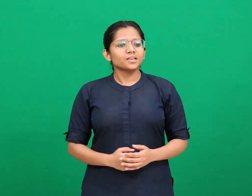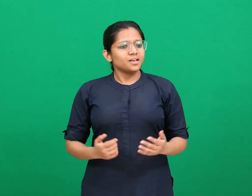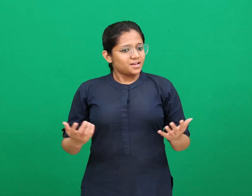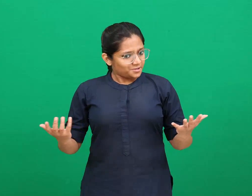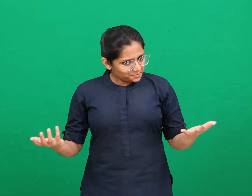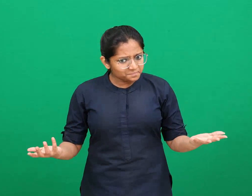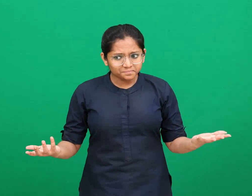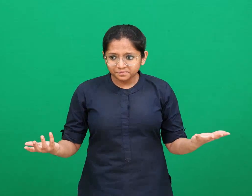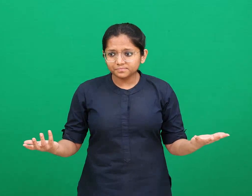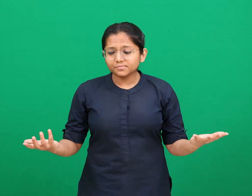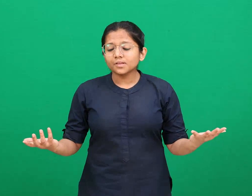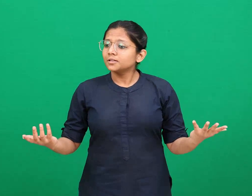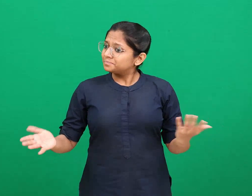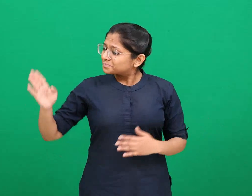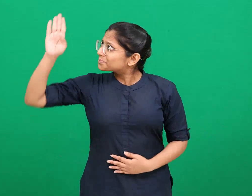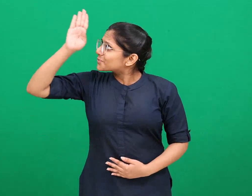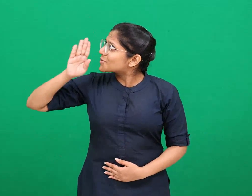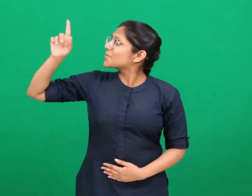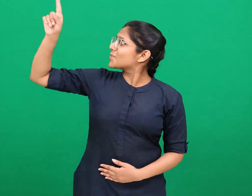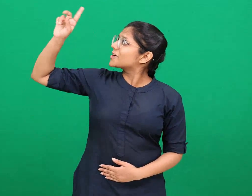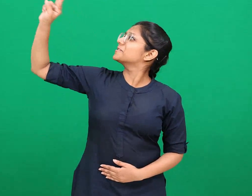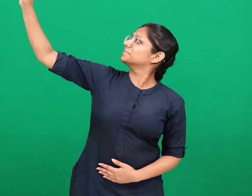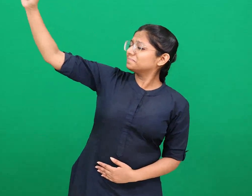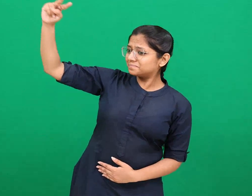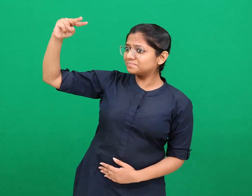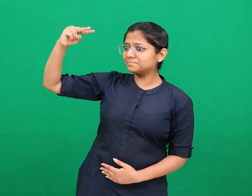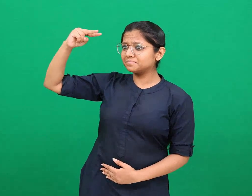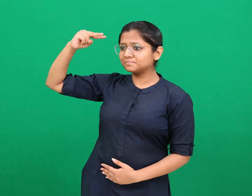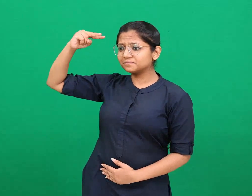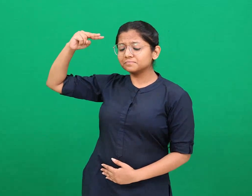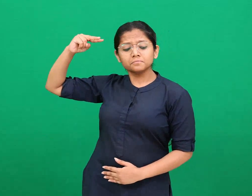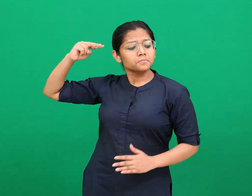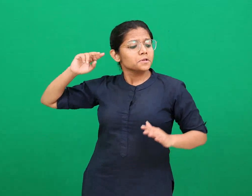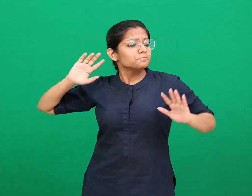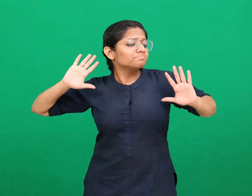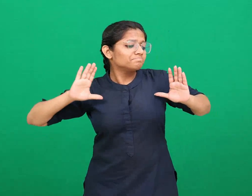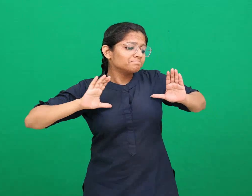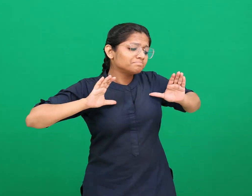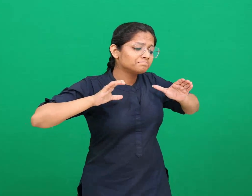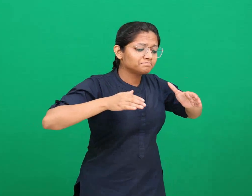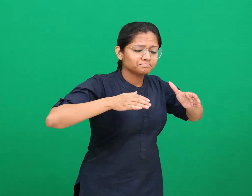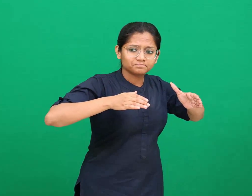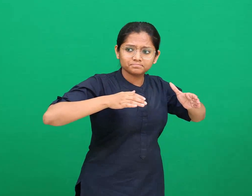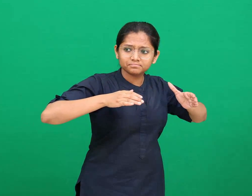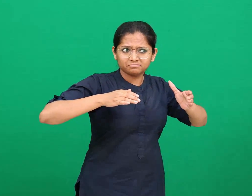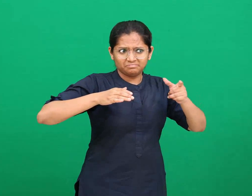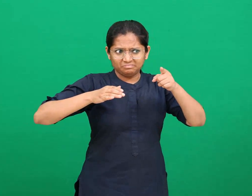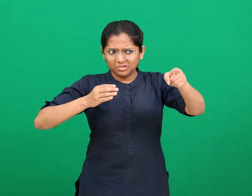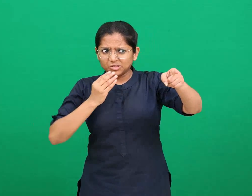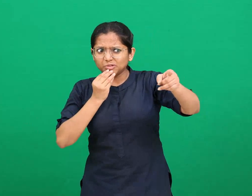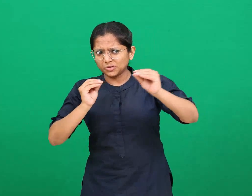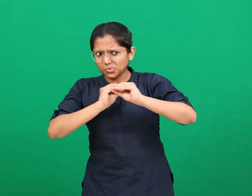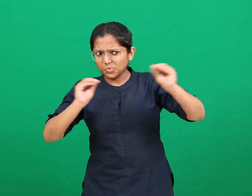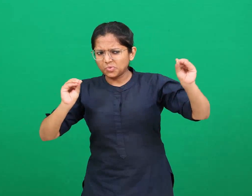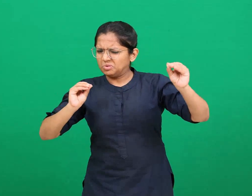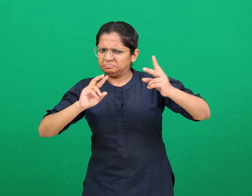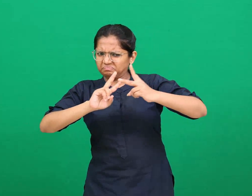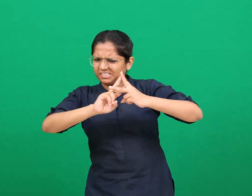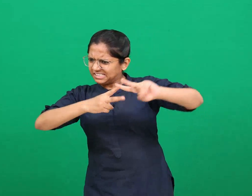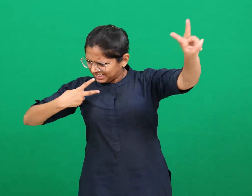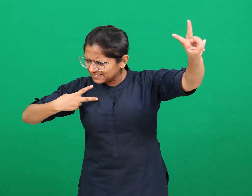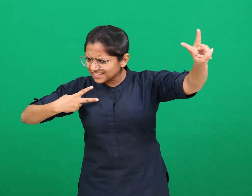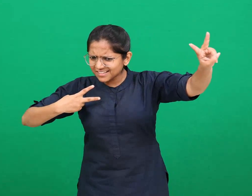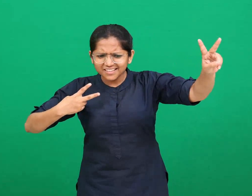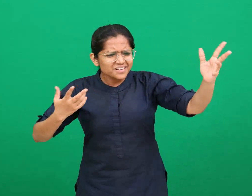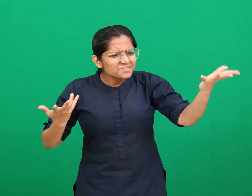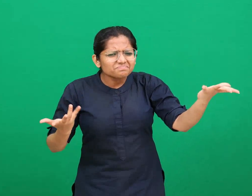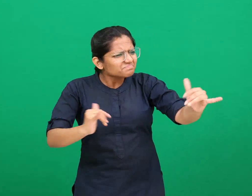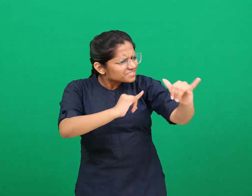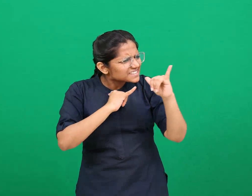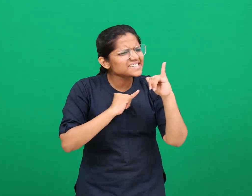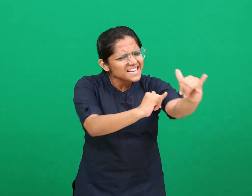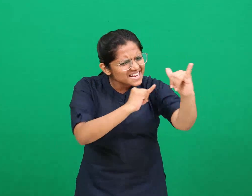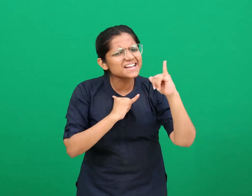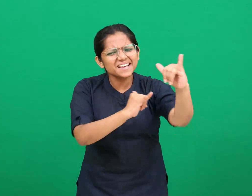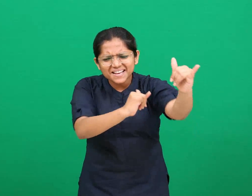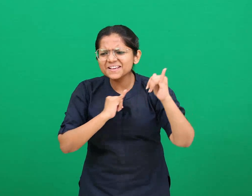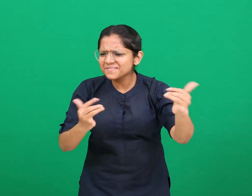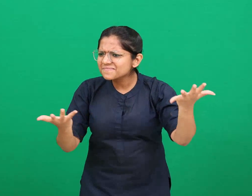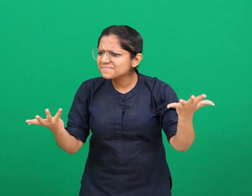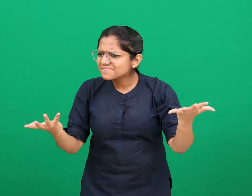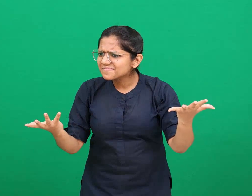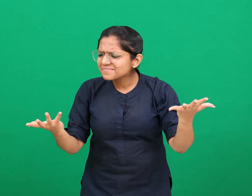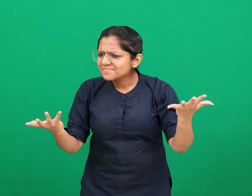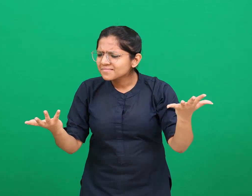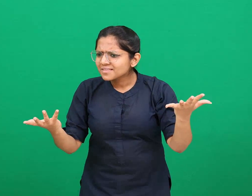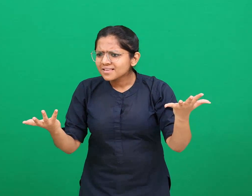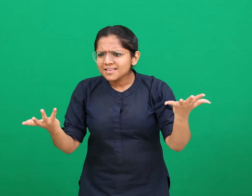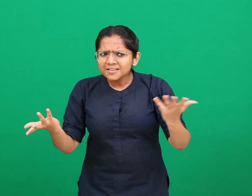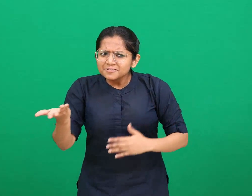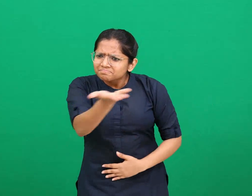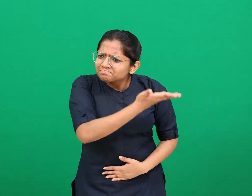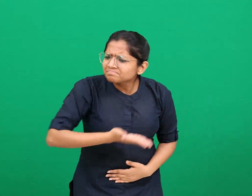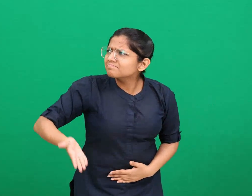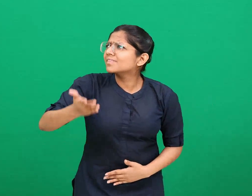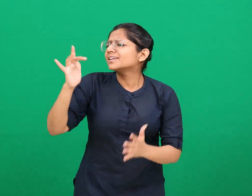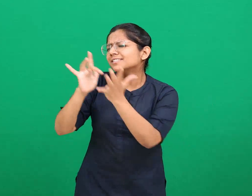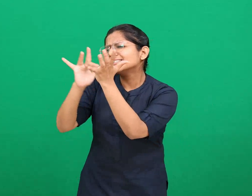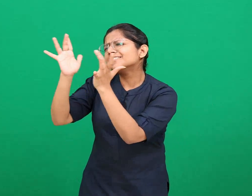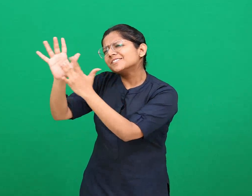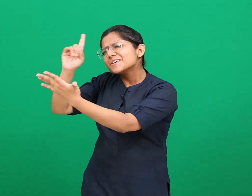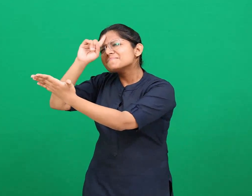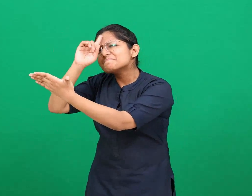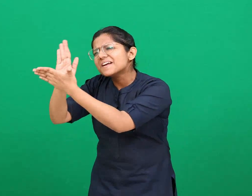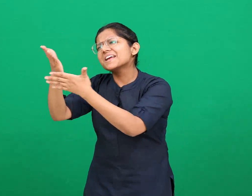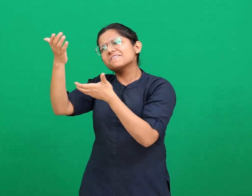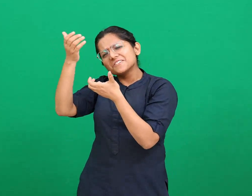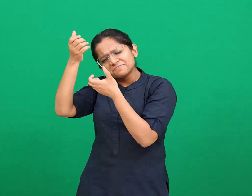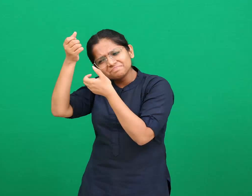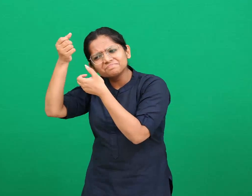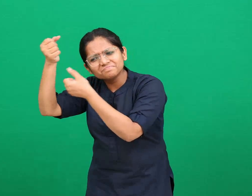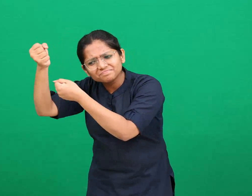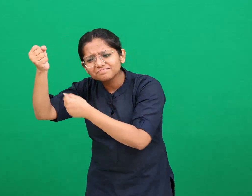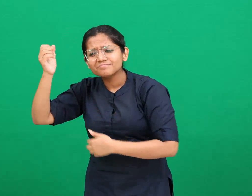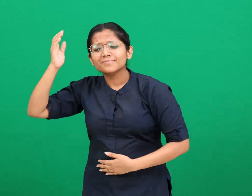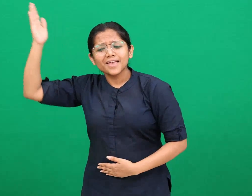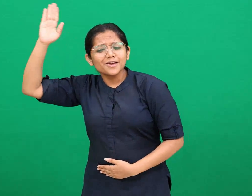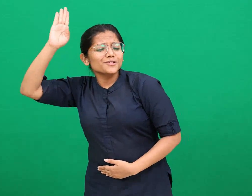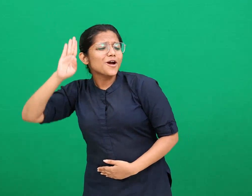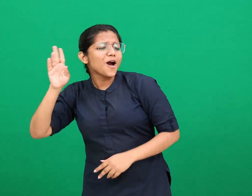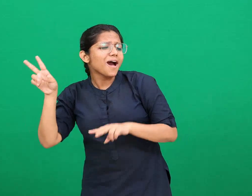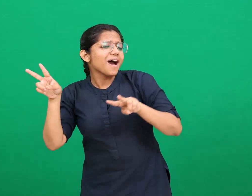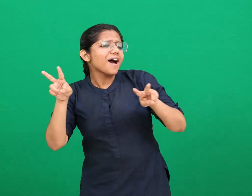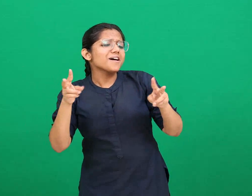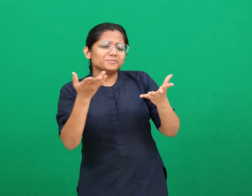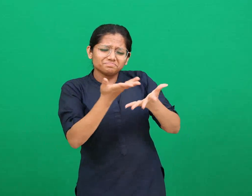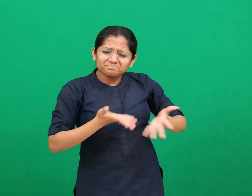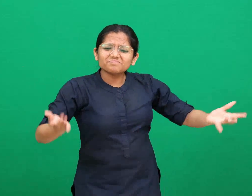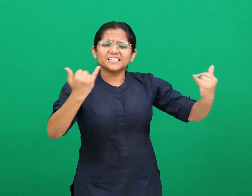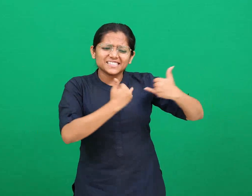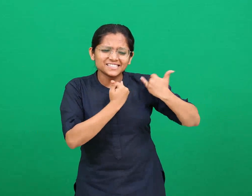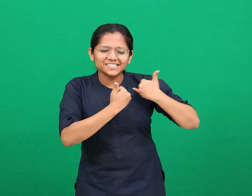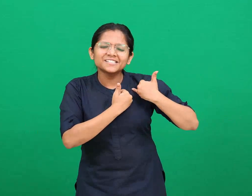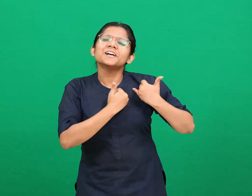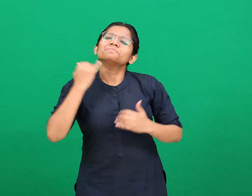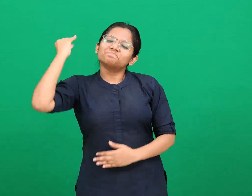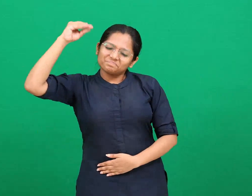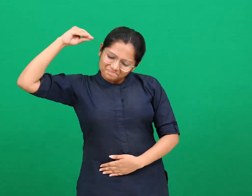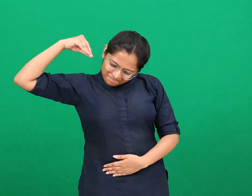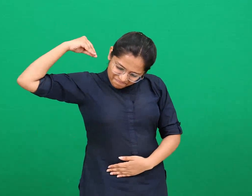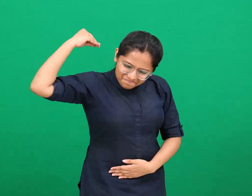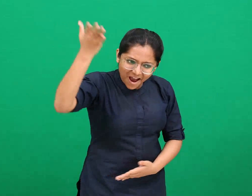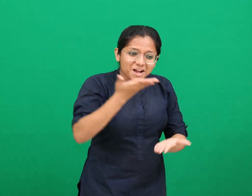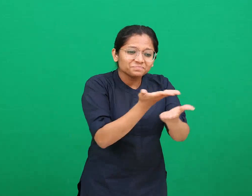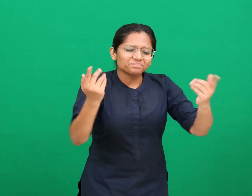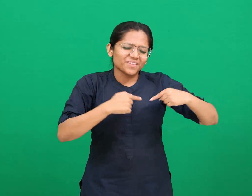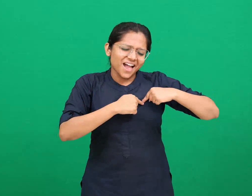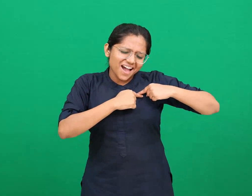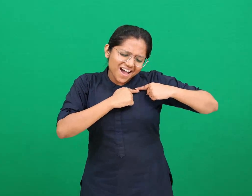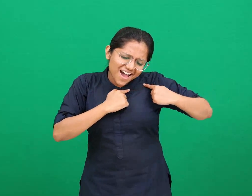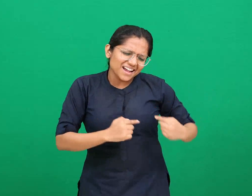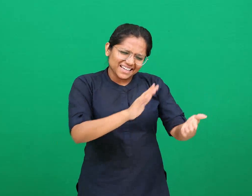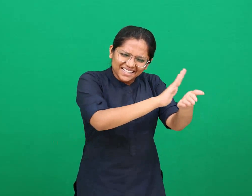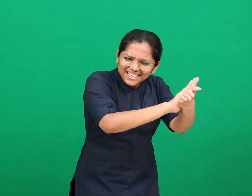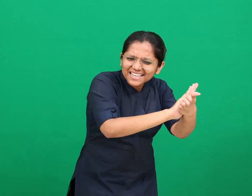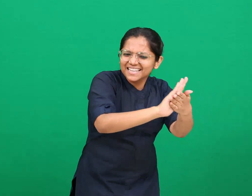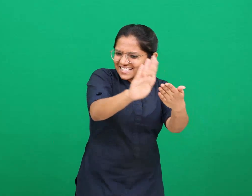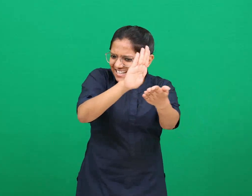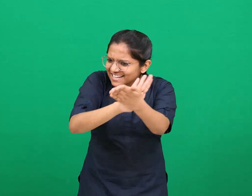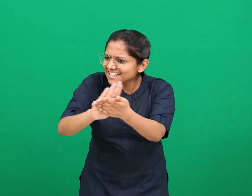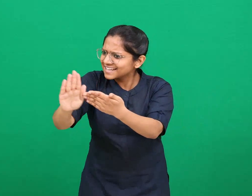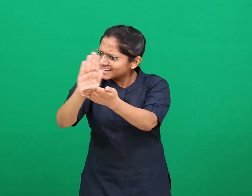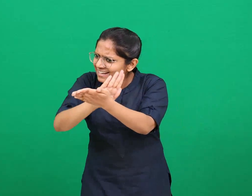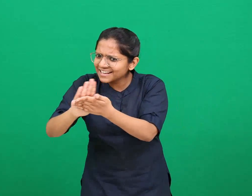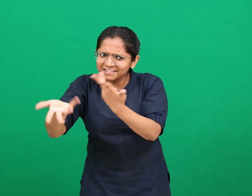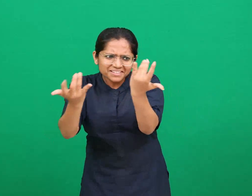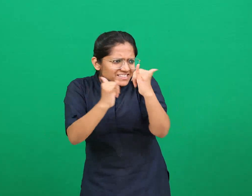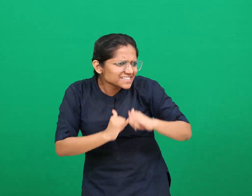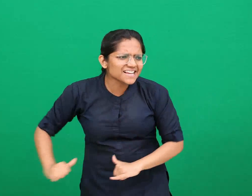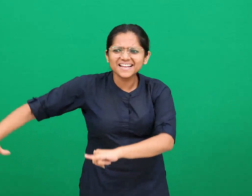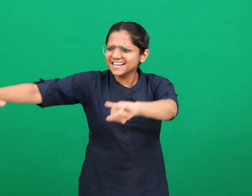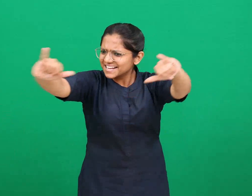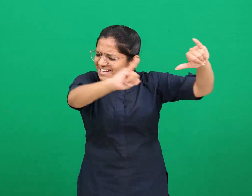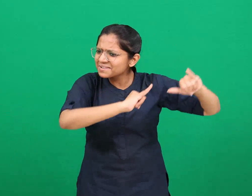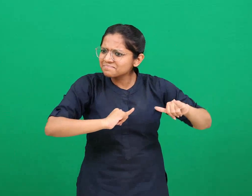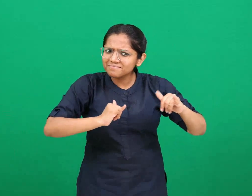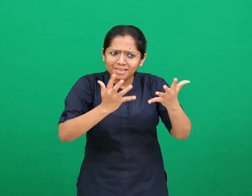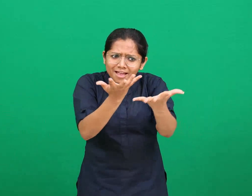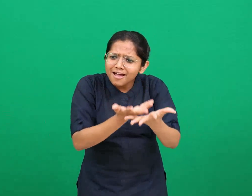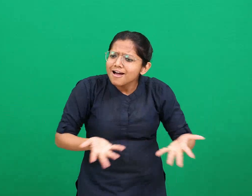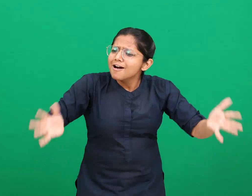He made no distinction between us and them, for He cleansed their hearts by faith.